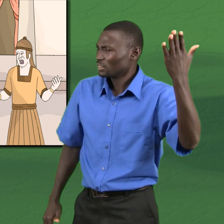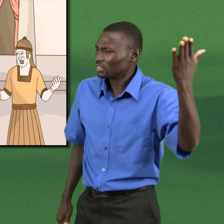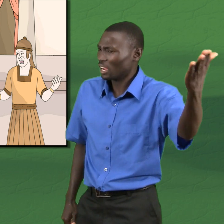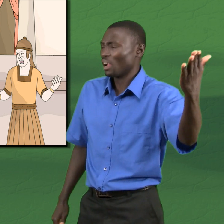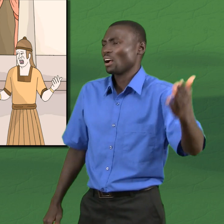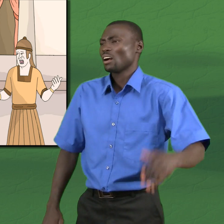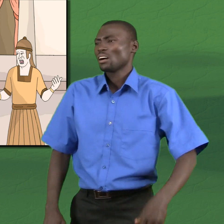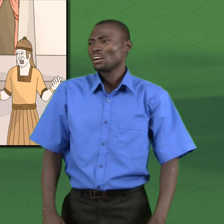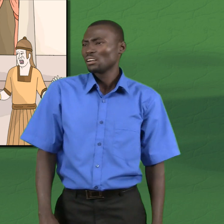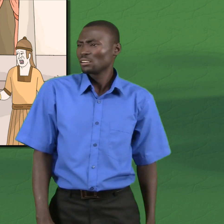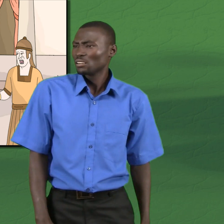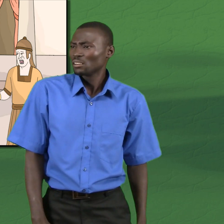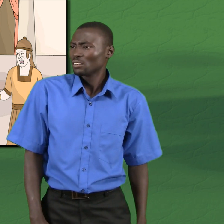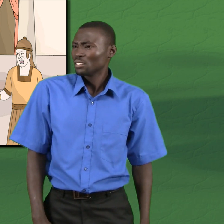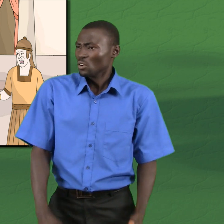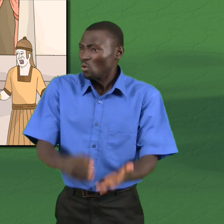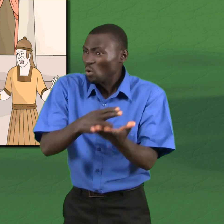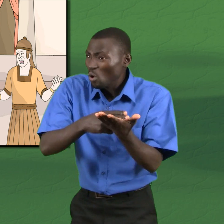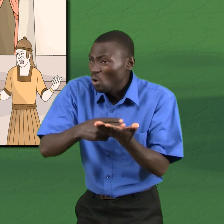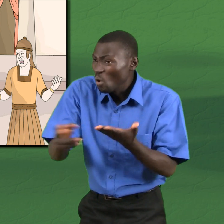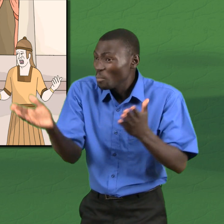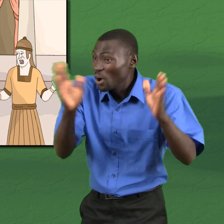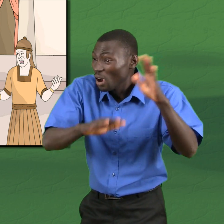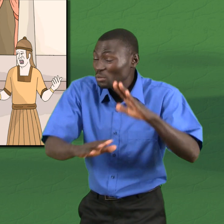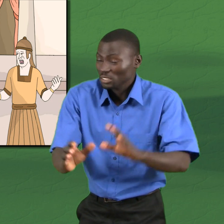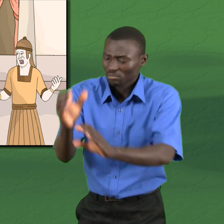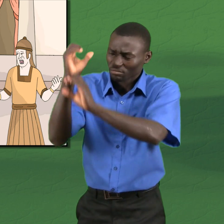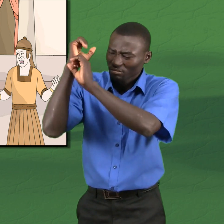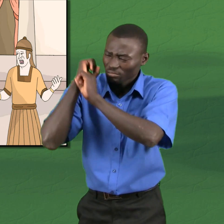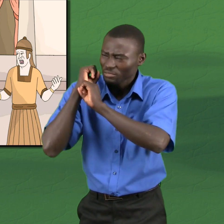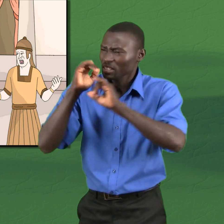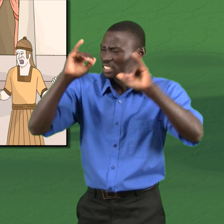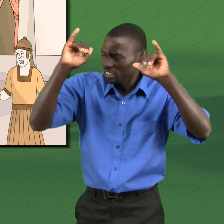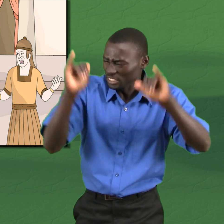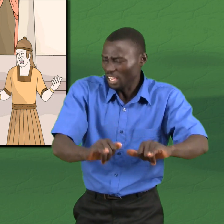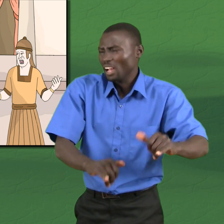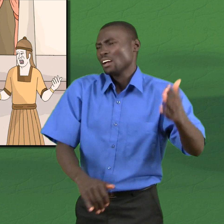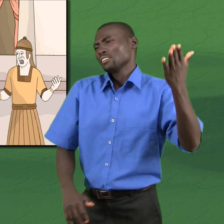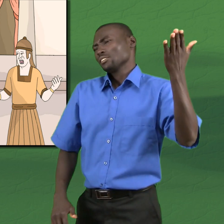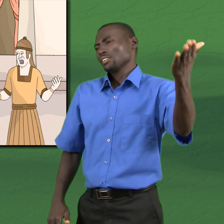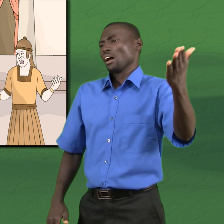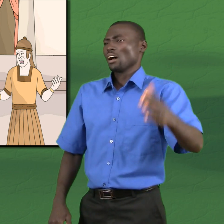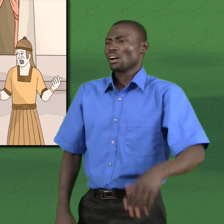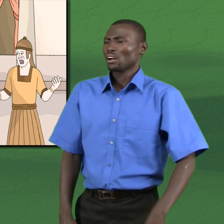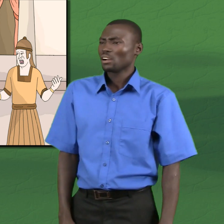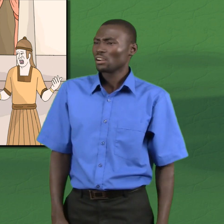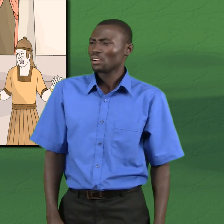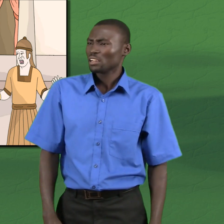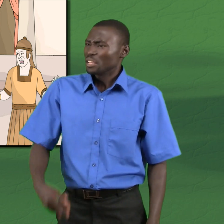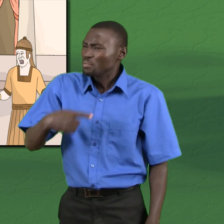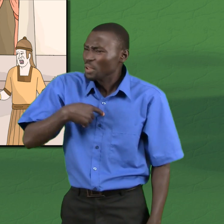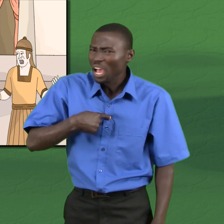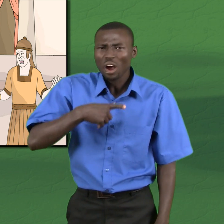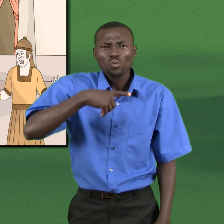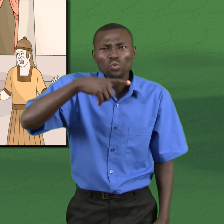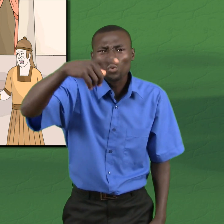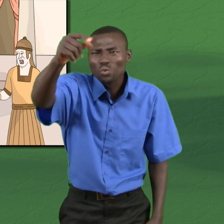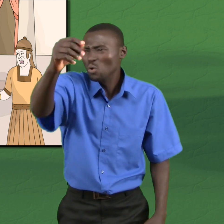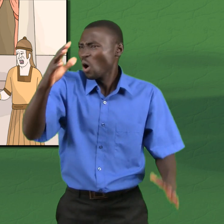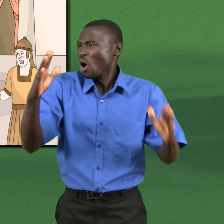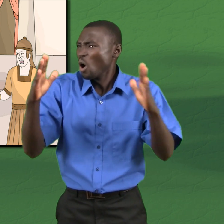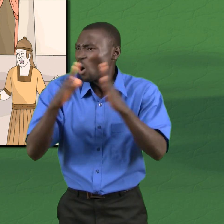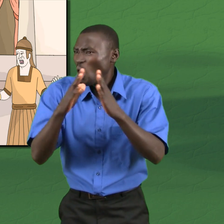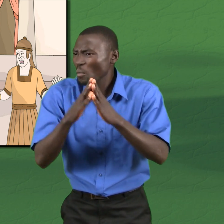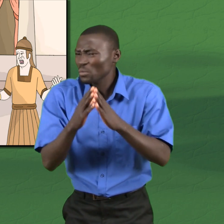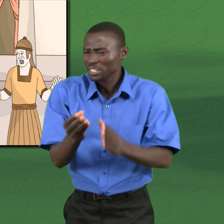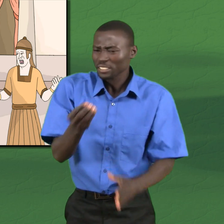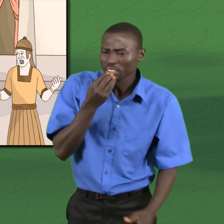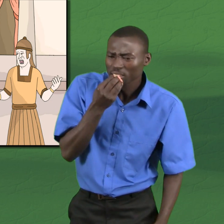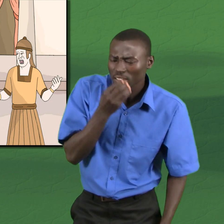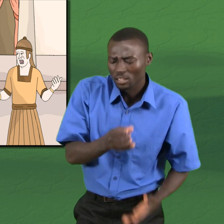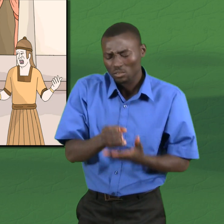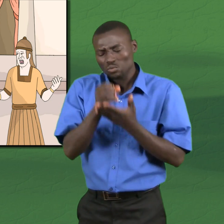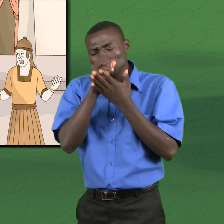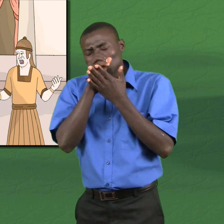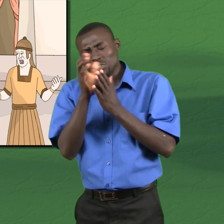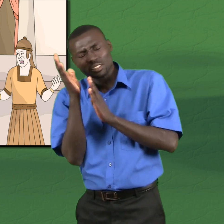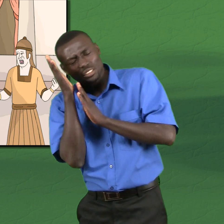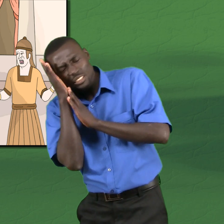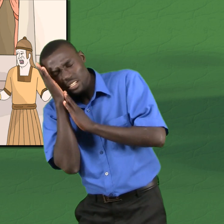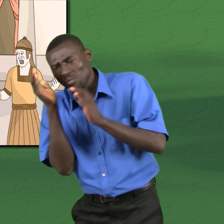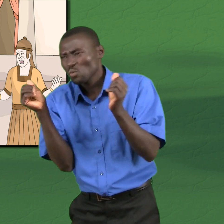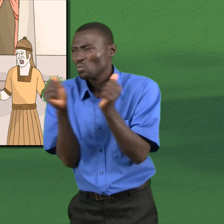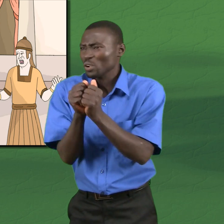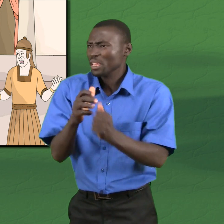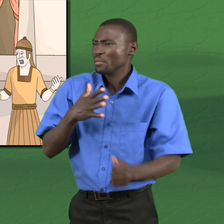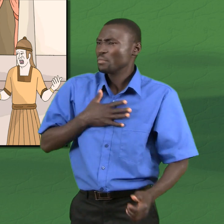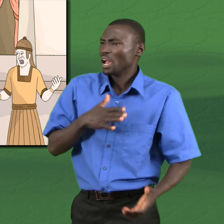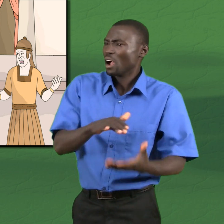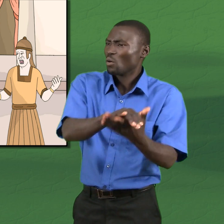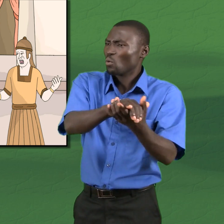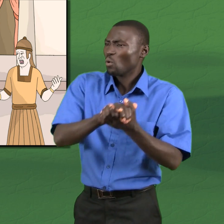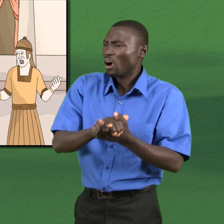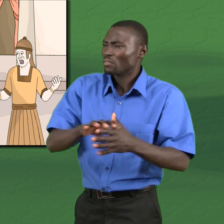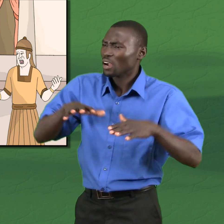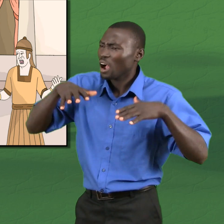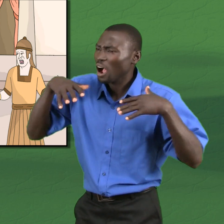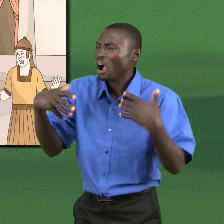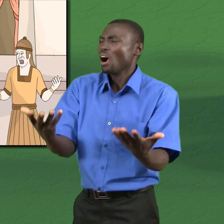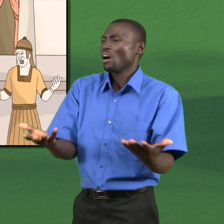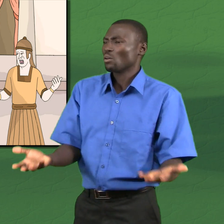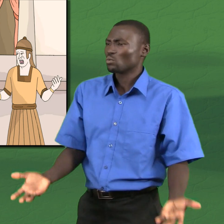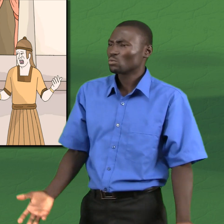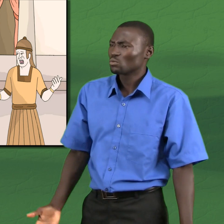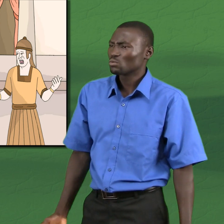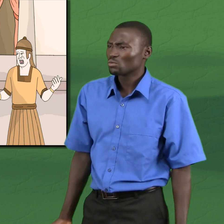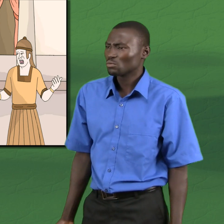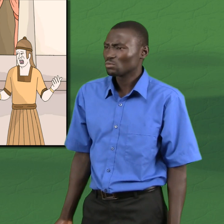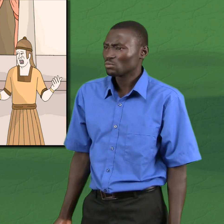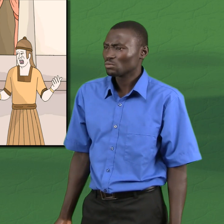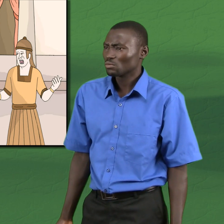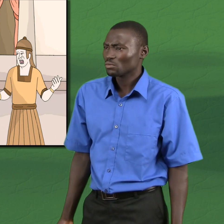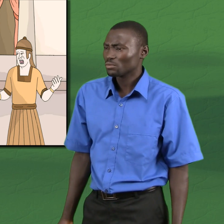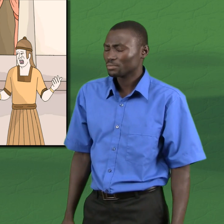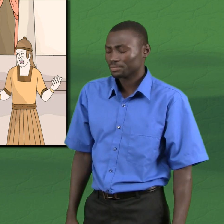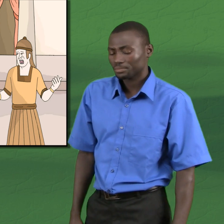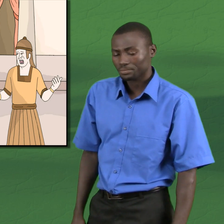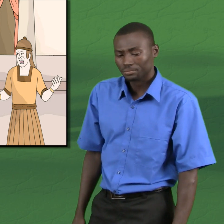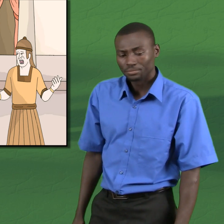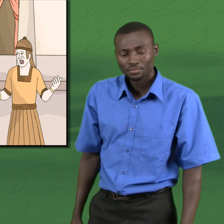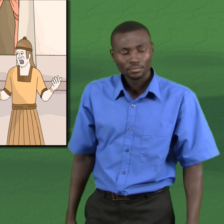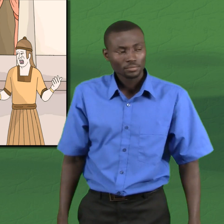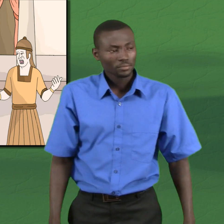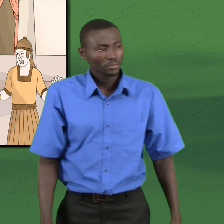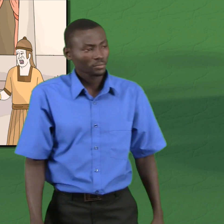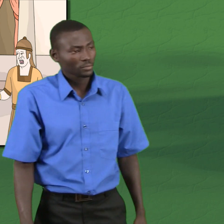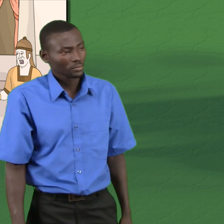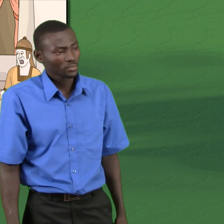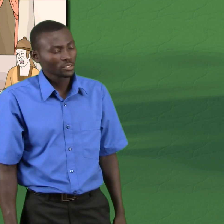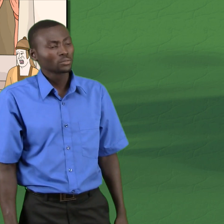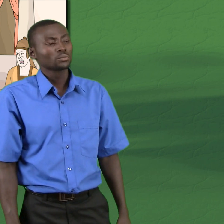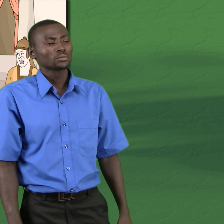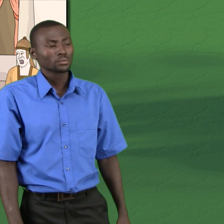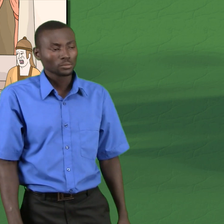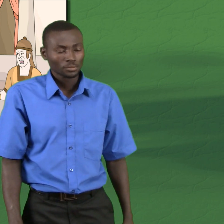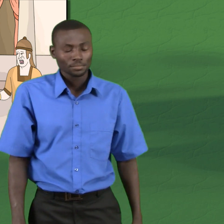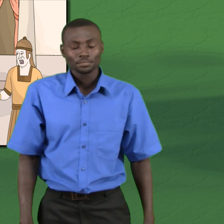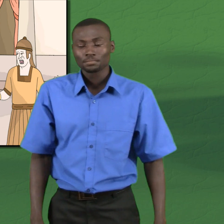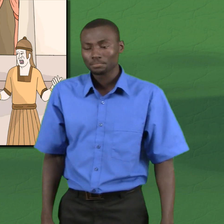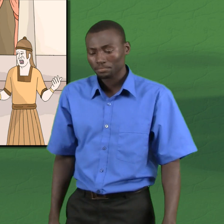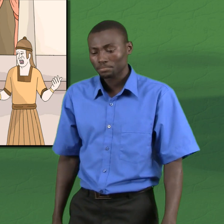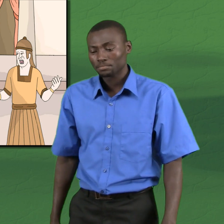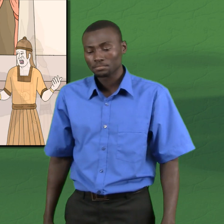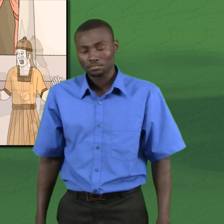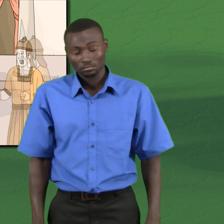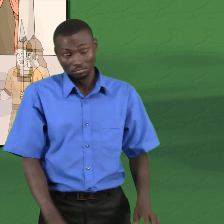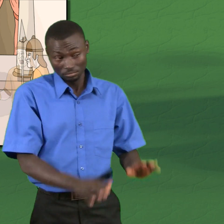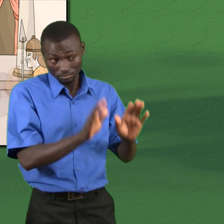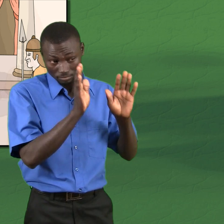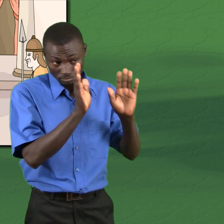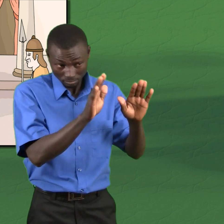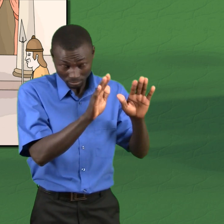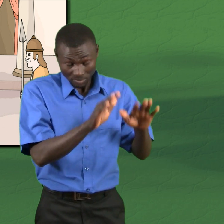How can I go to my house to eat and drink and sleep with my wife? As surely as you live, and as your soul lives, I will not do such a thing!”